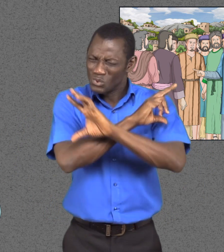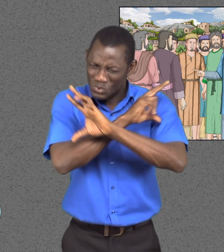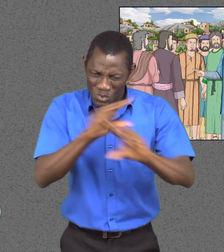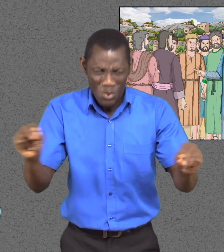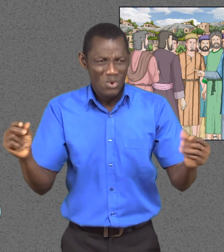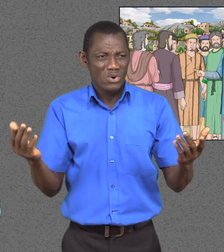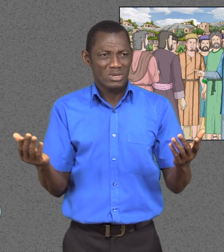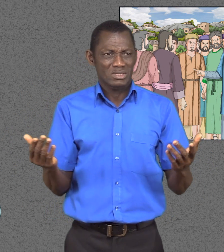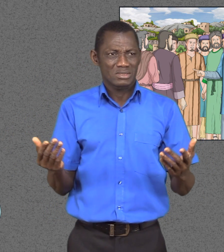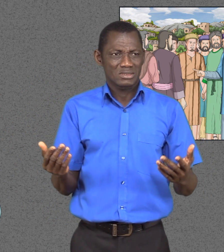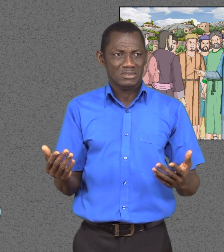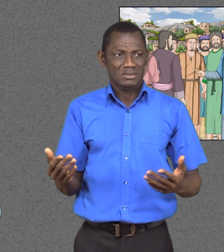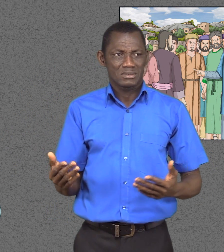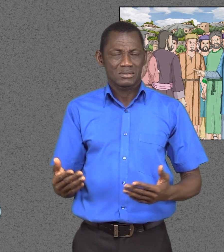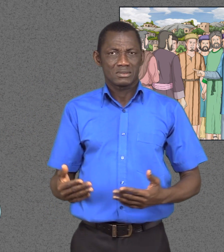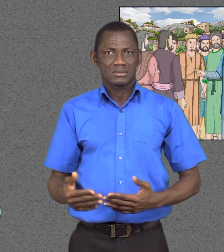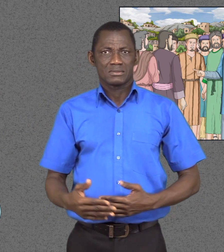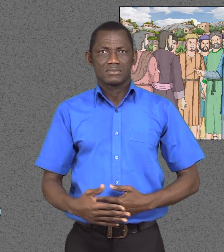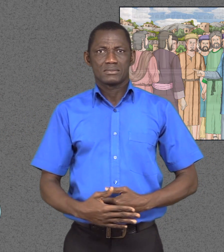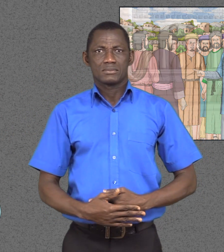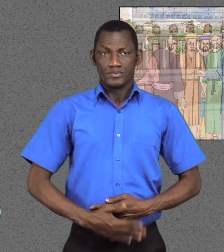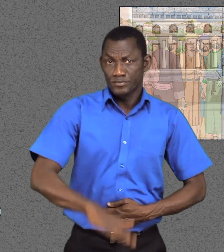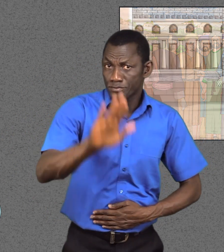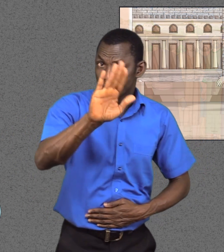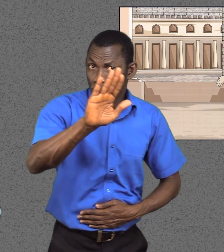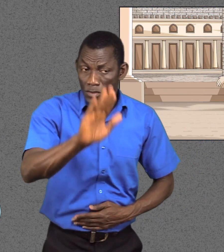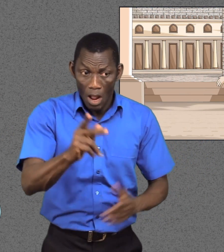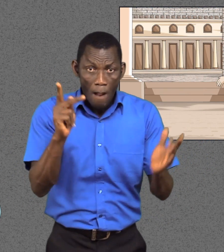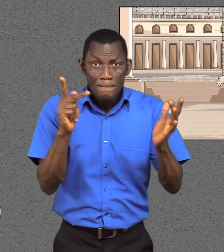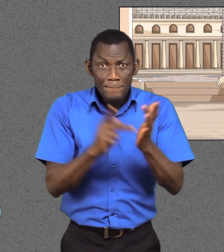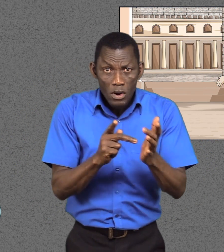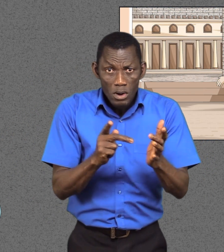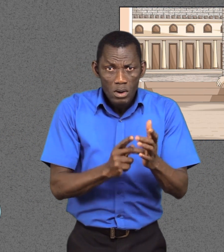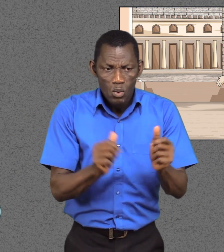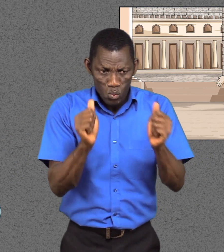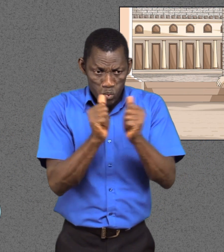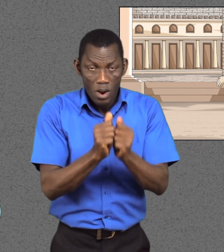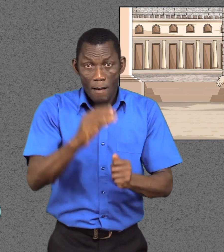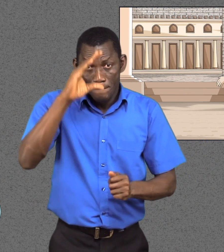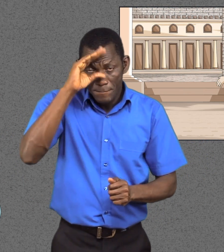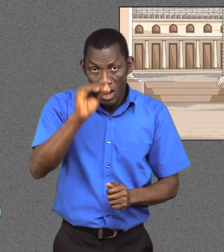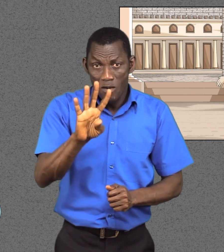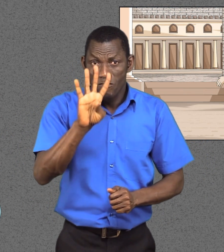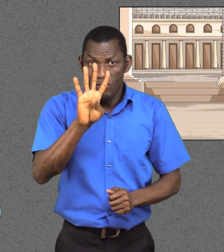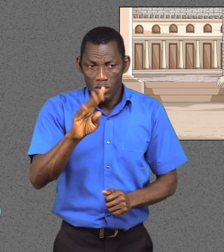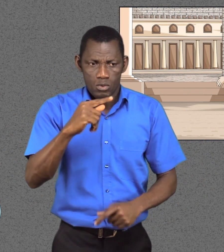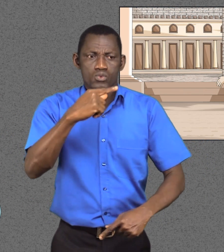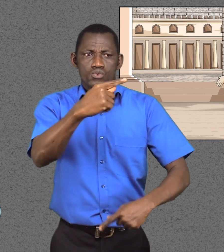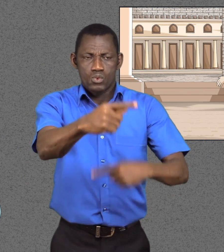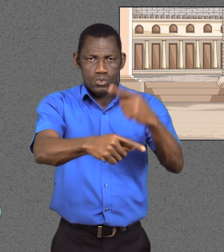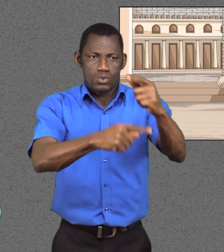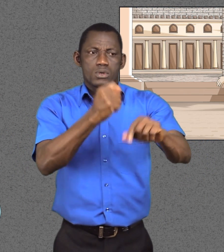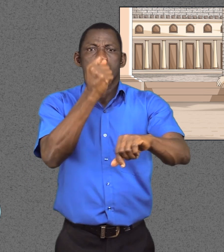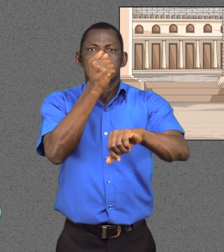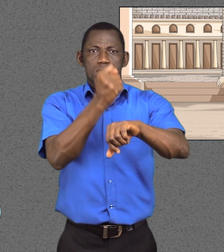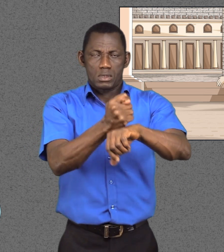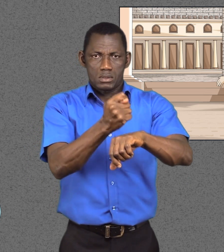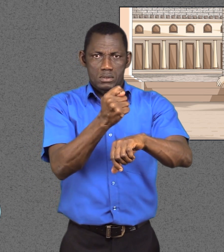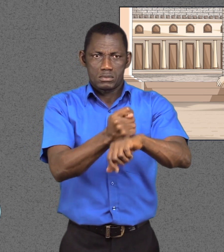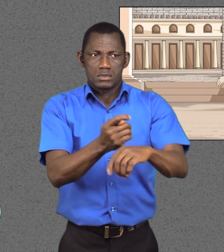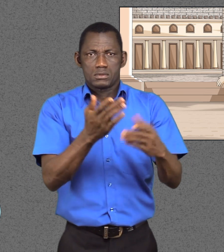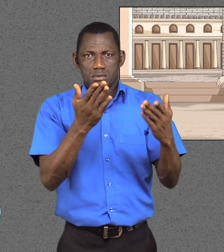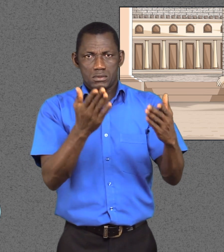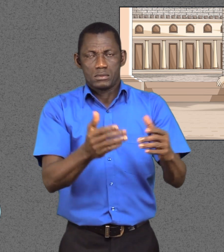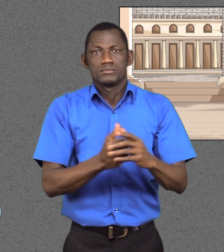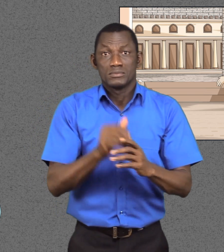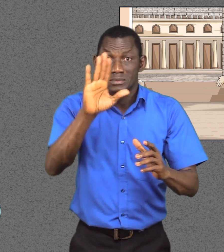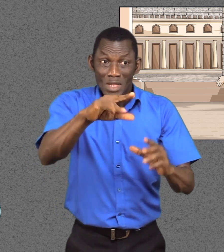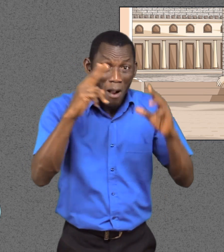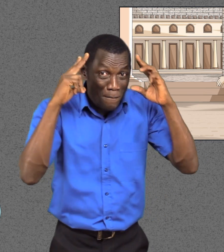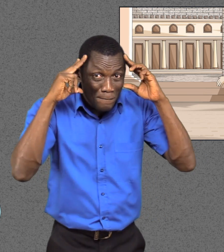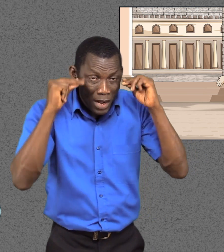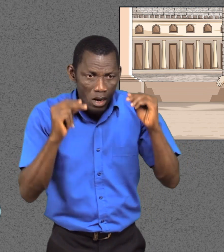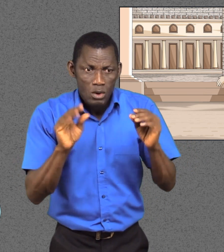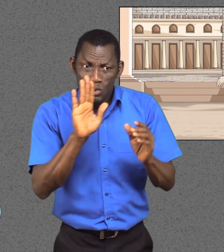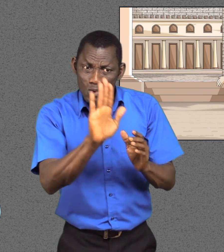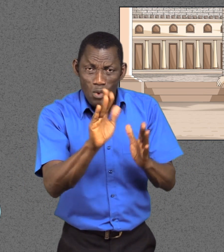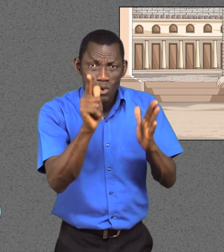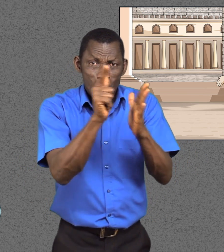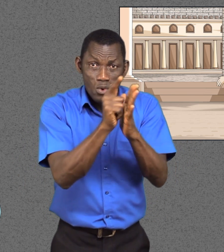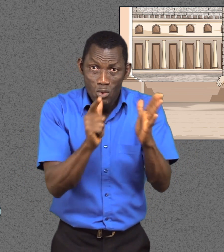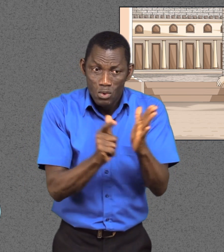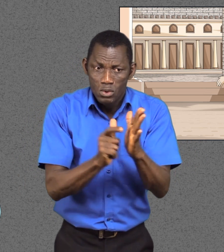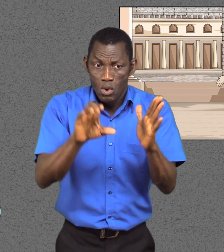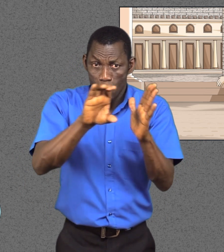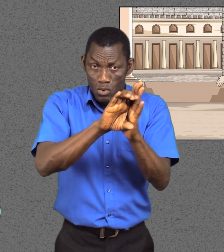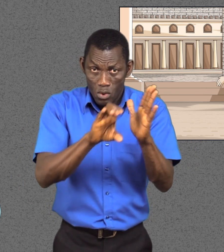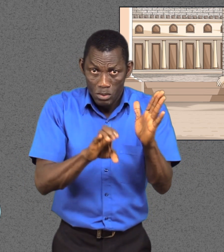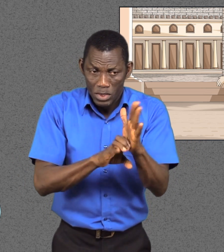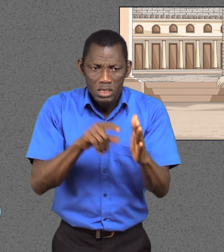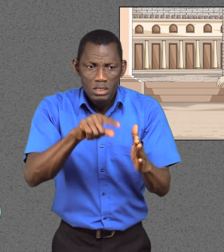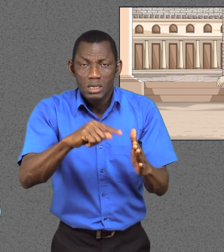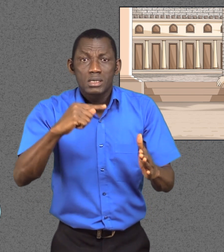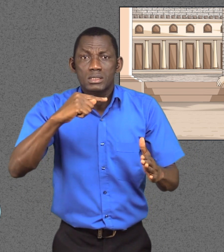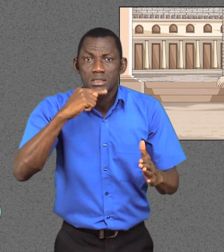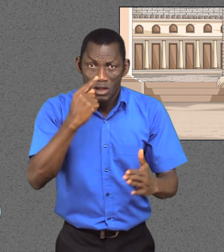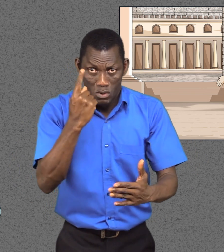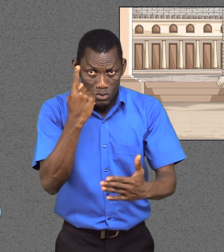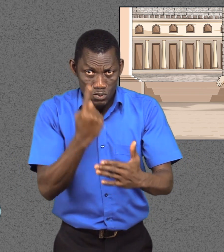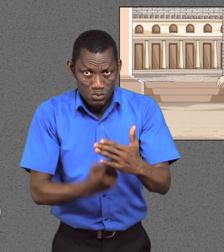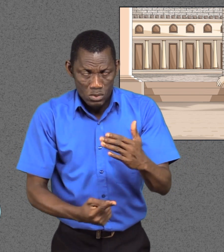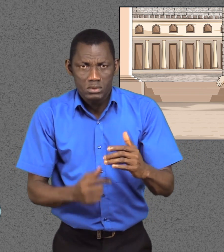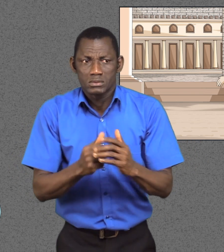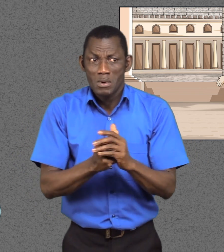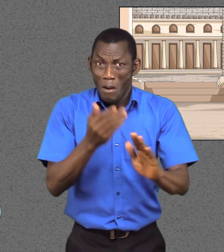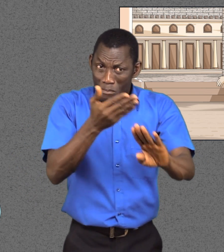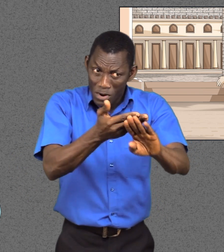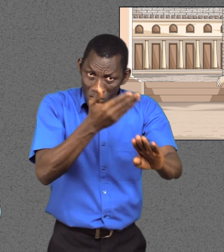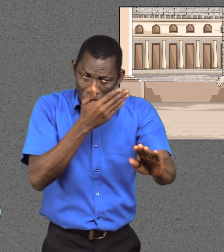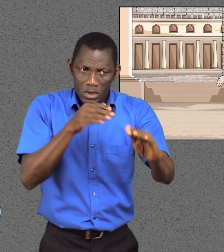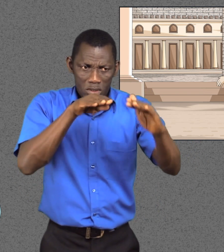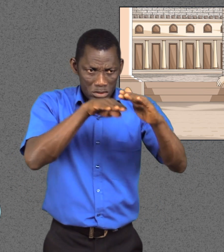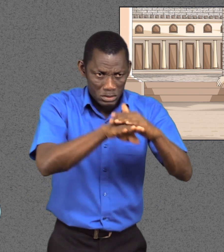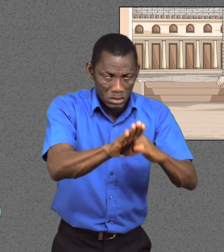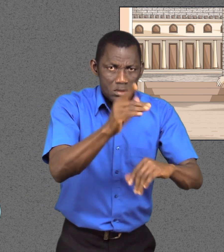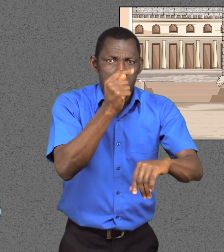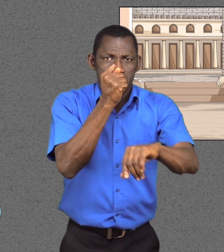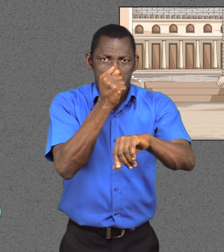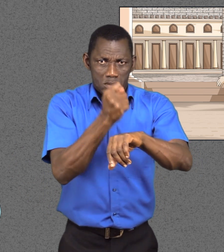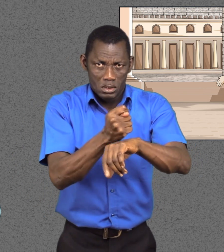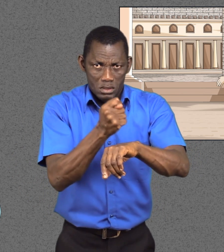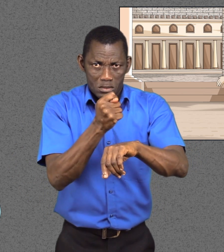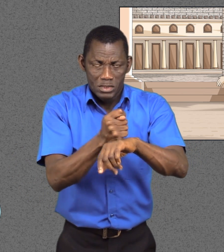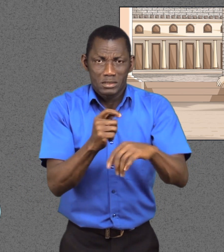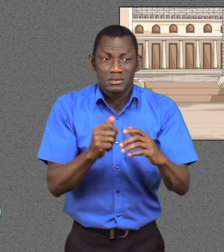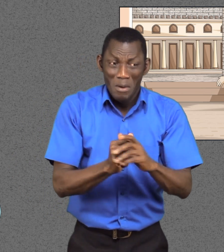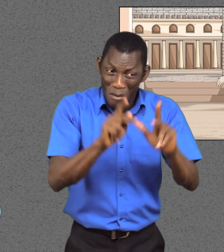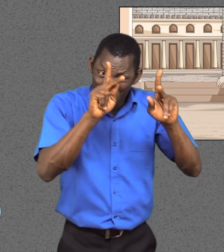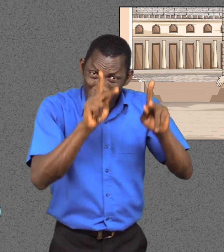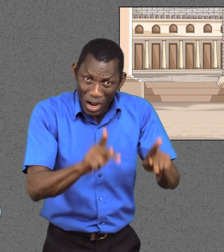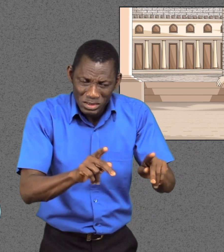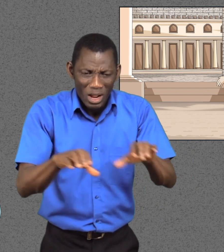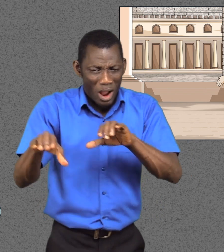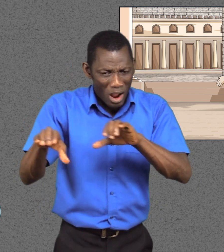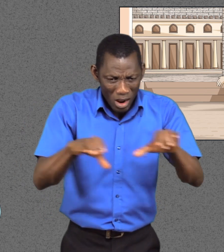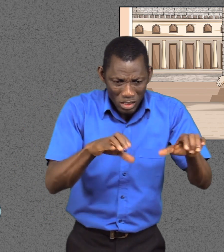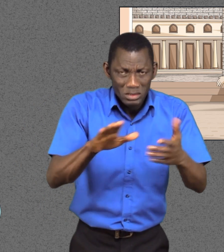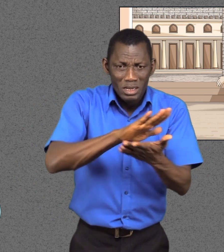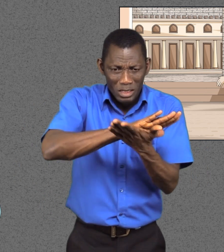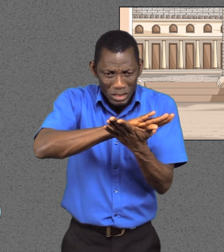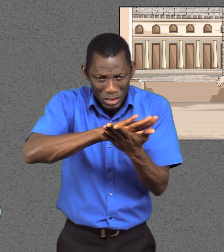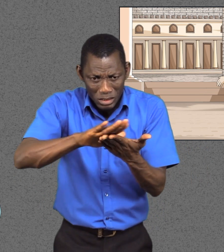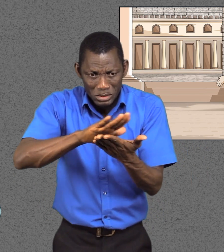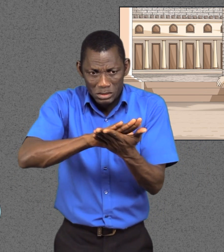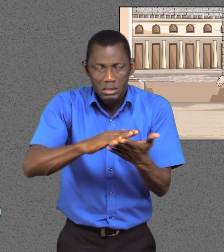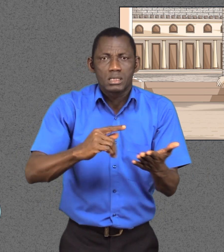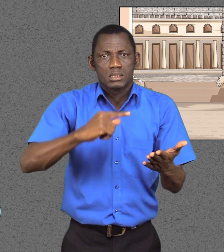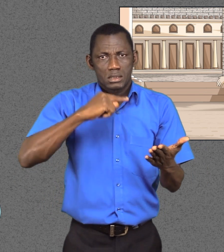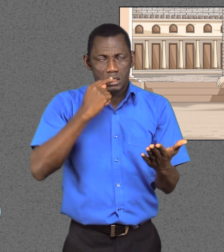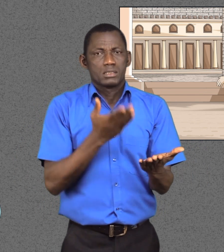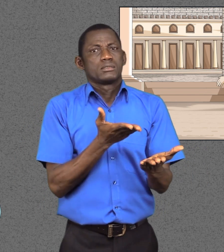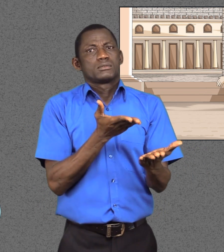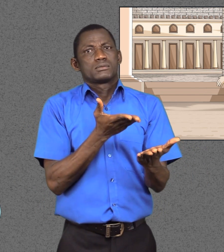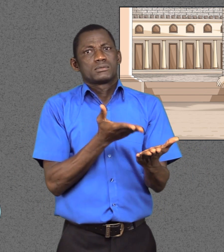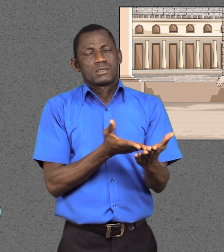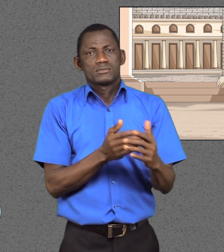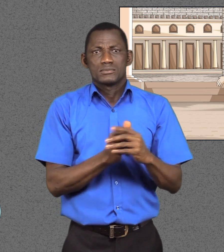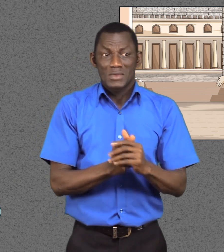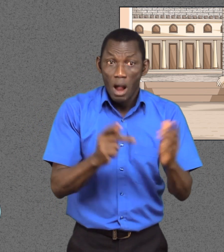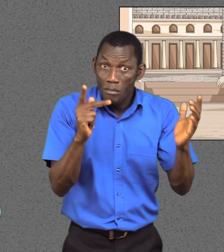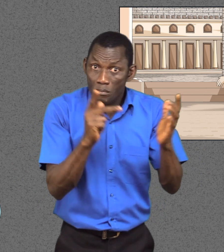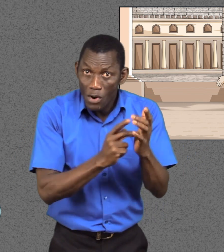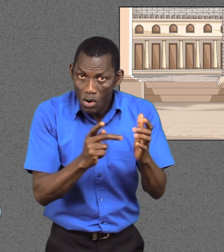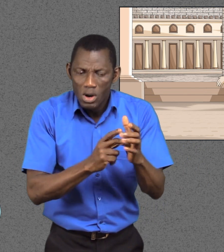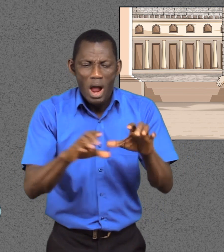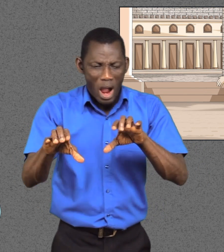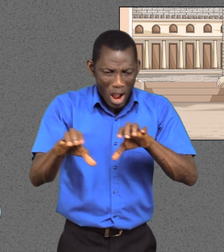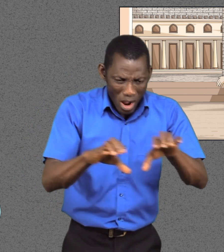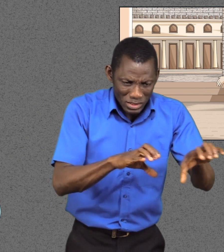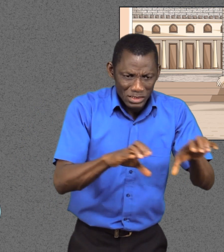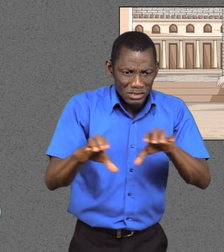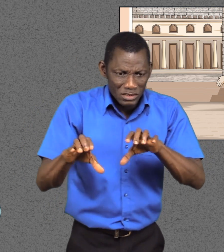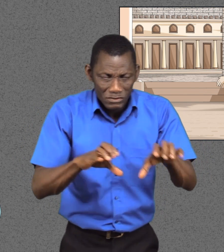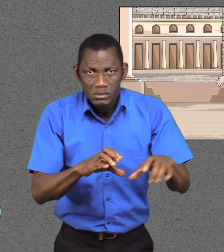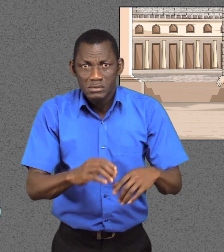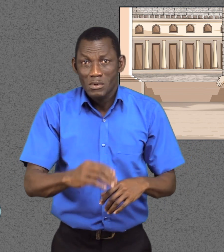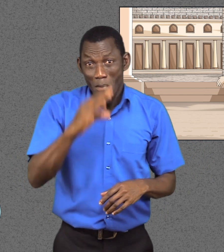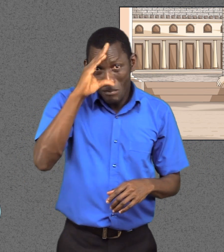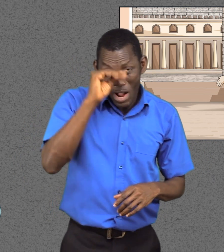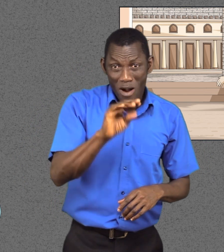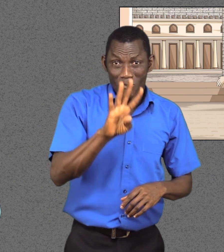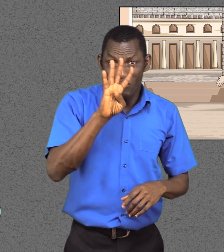So the next day Paul took the men and purified himself along with them.